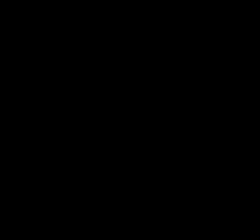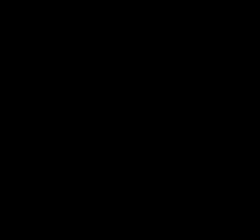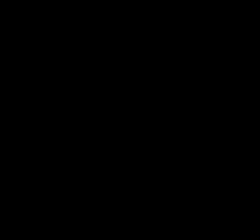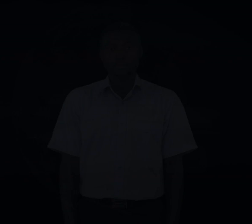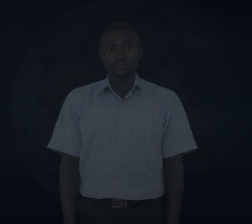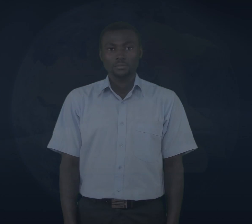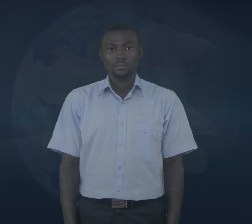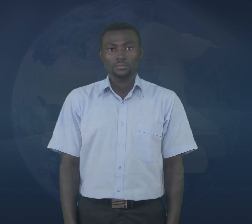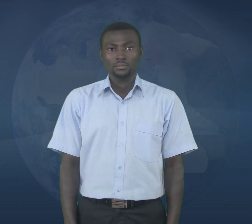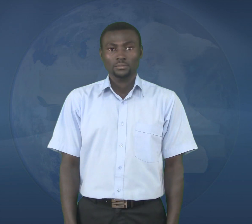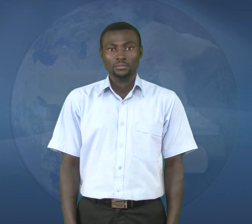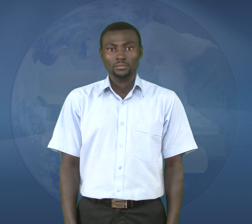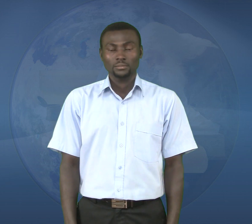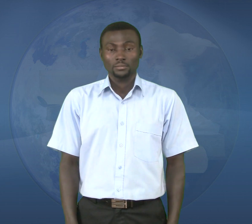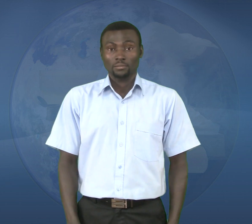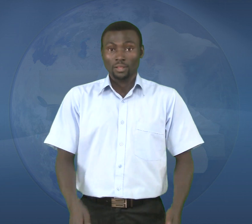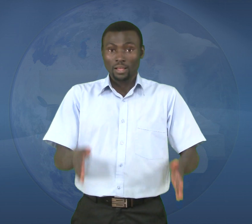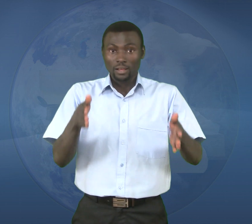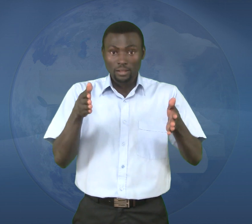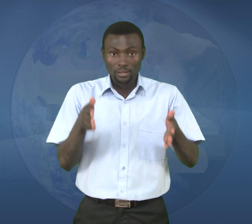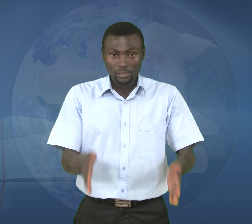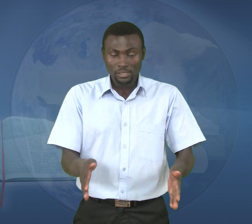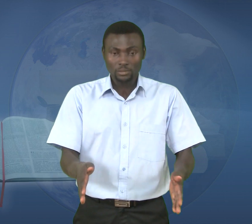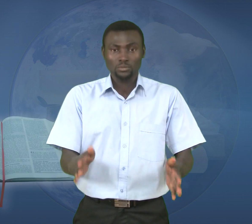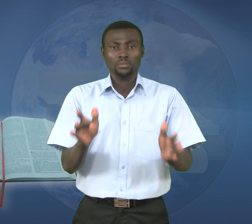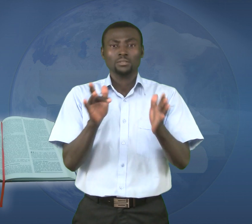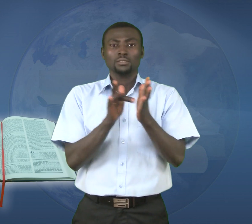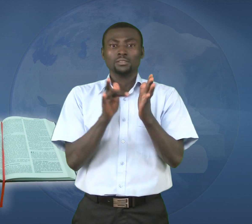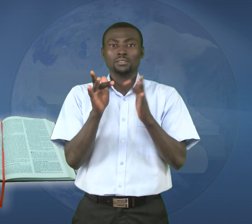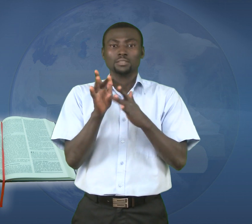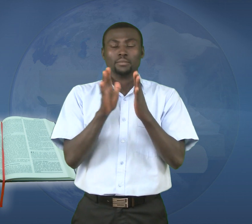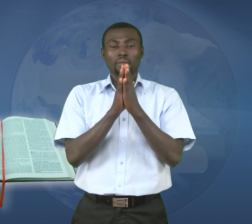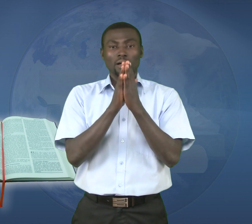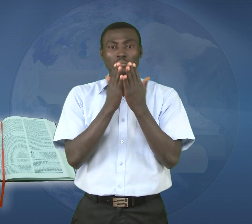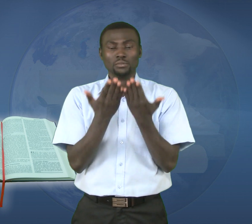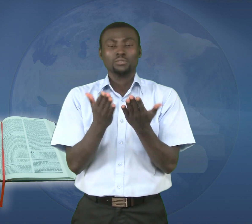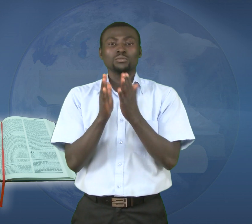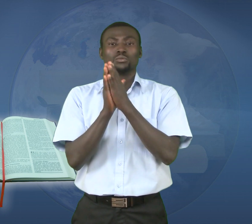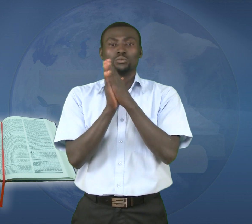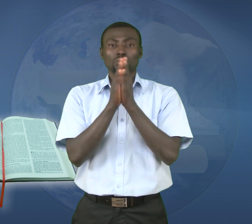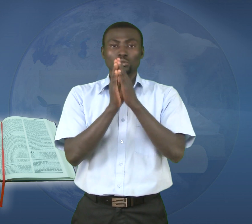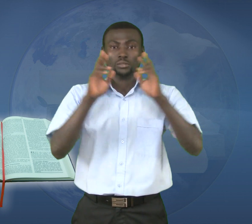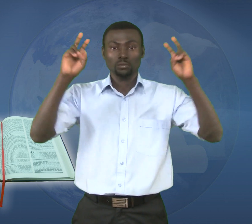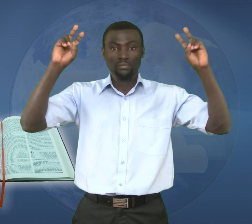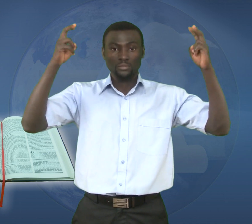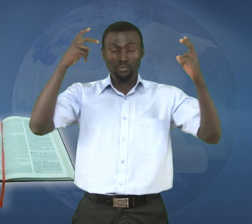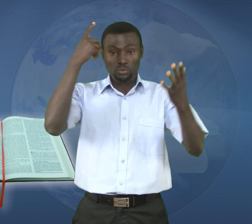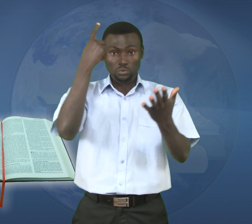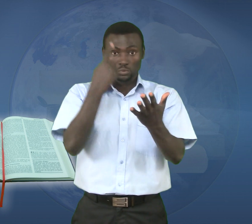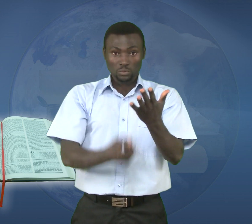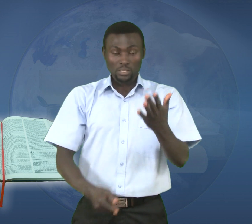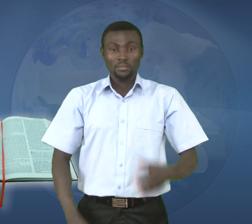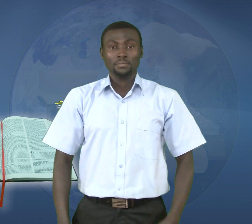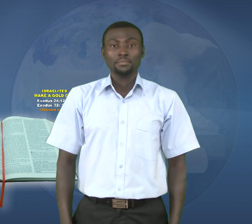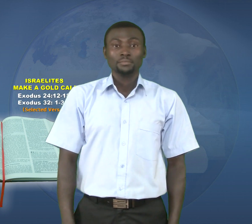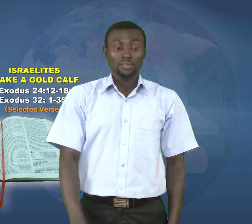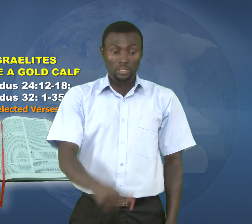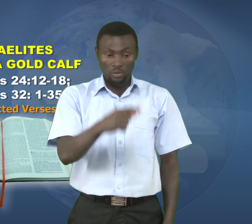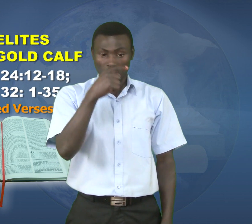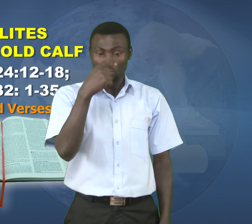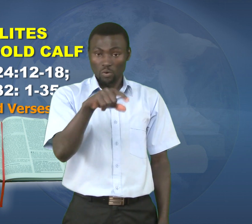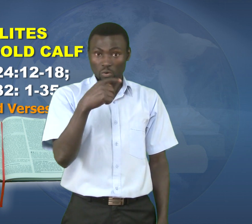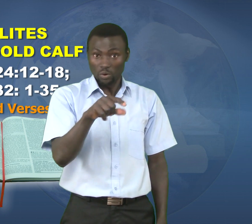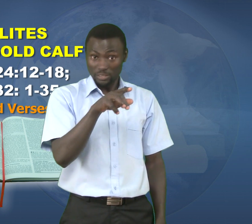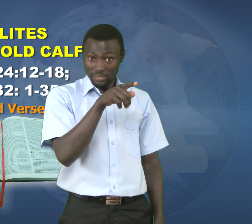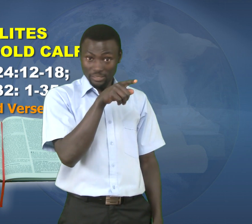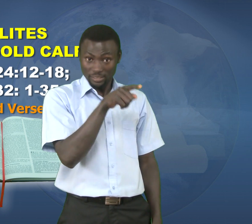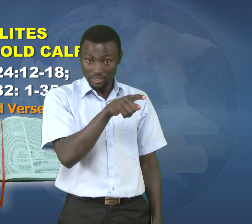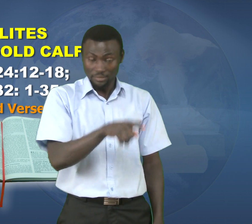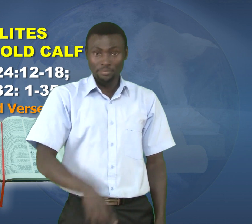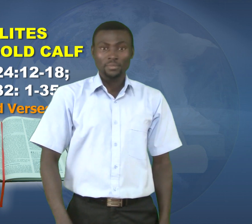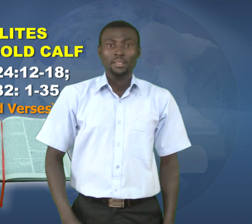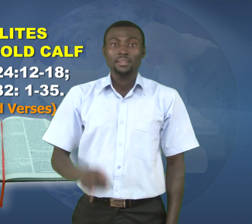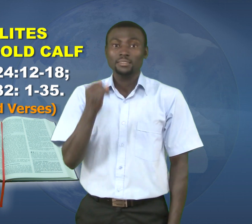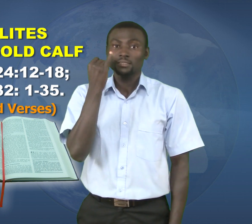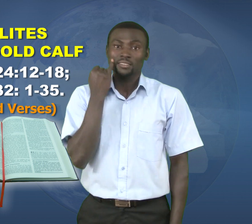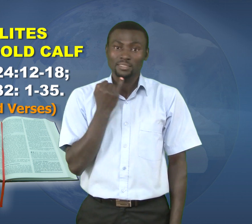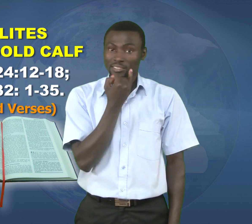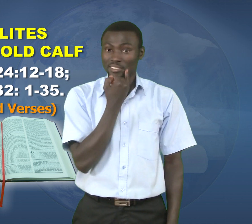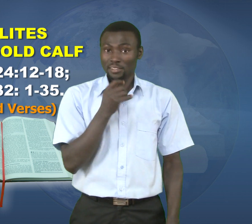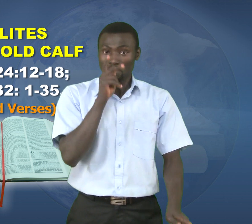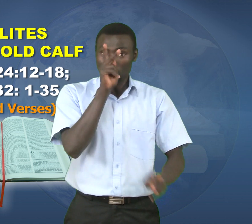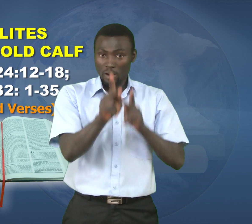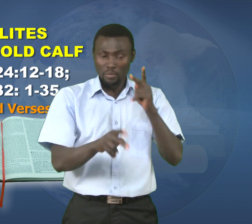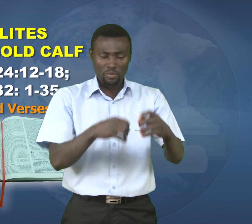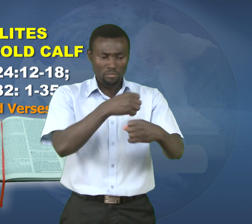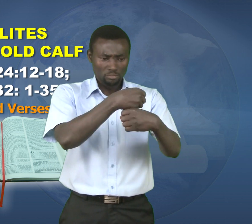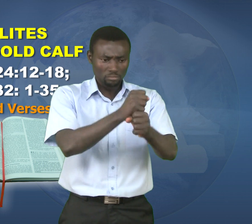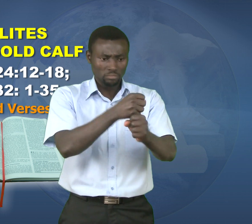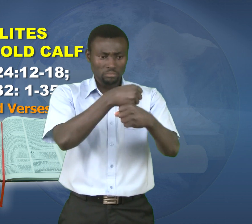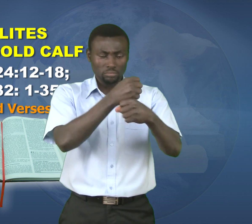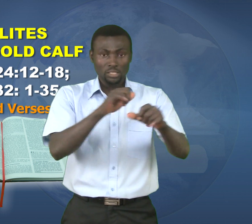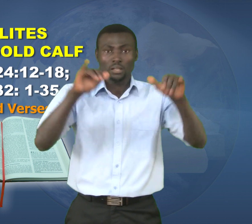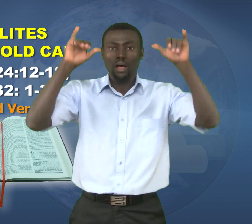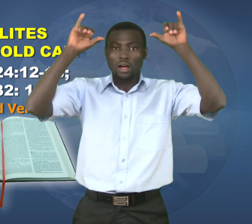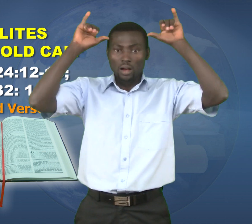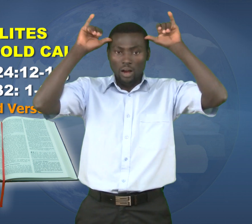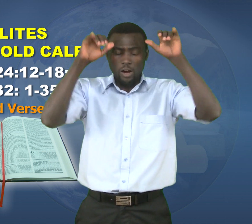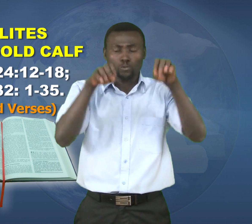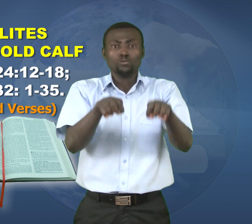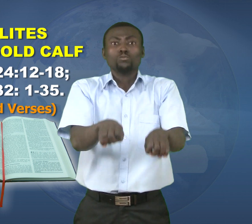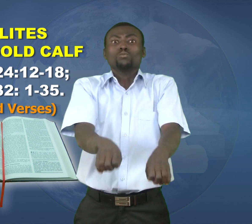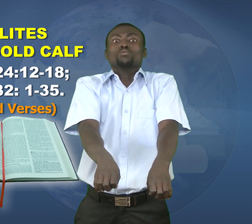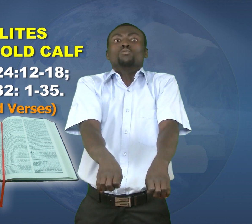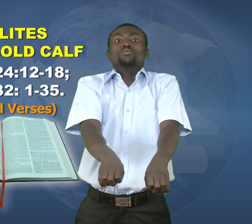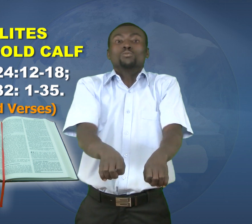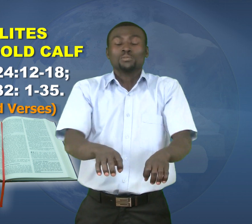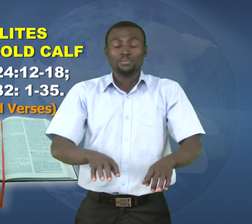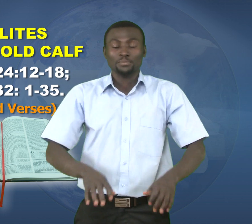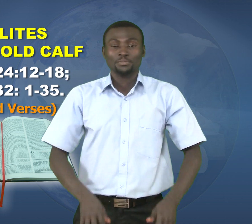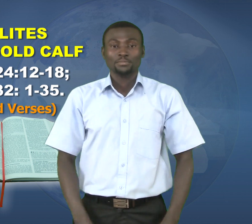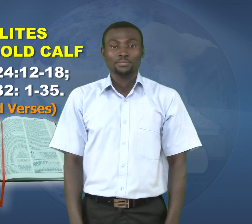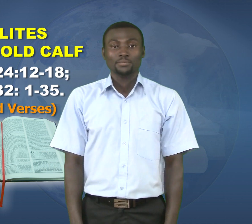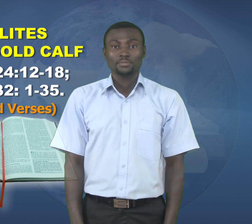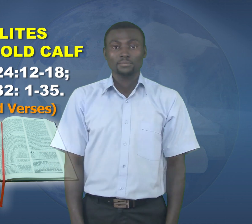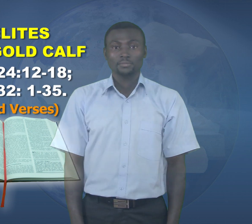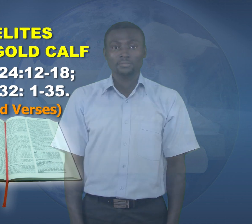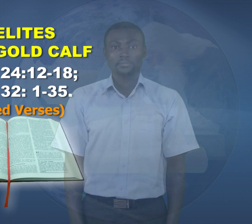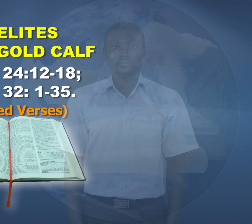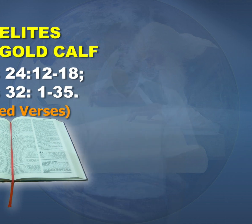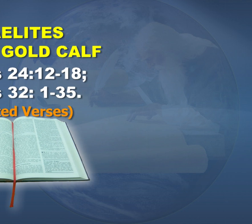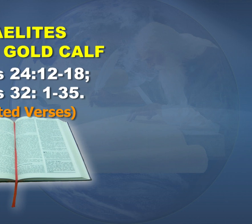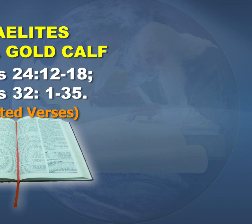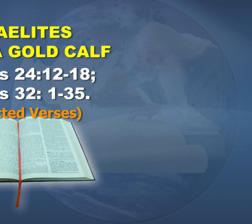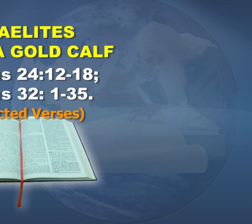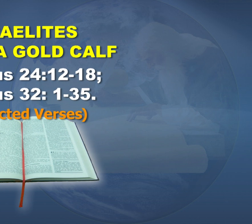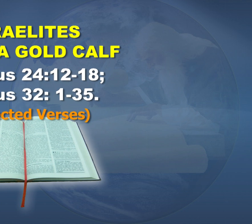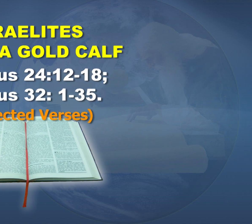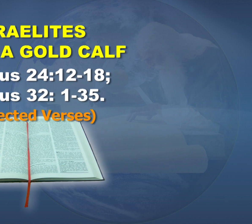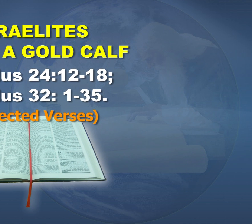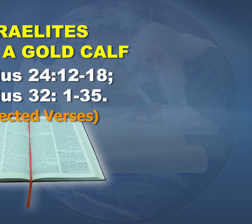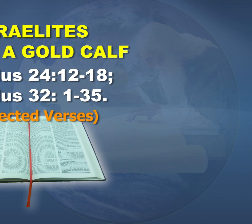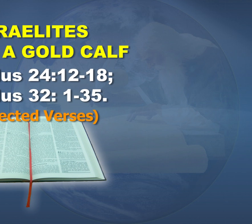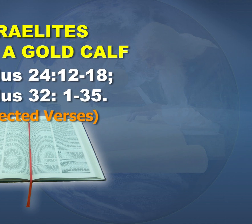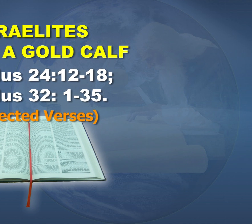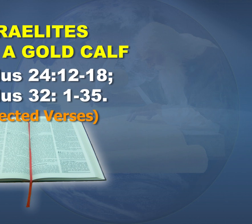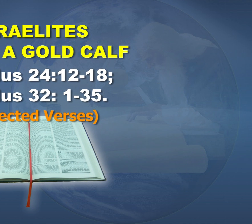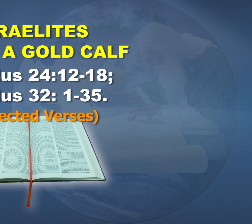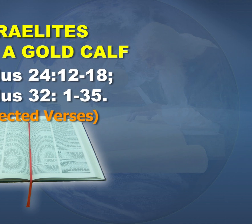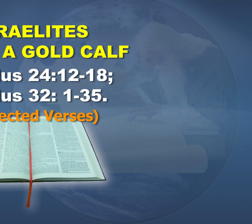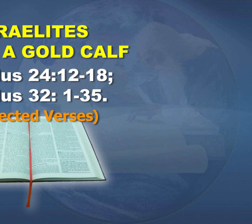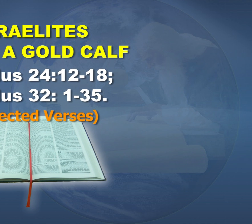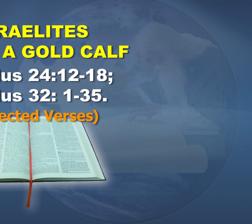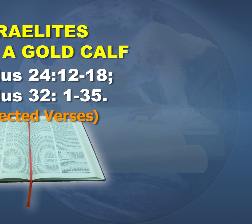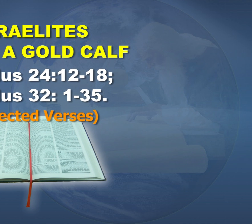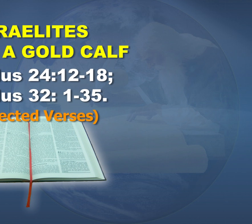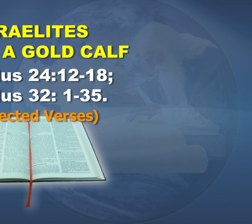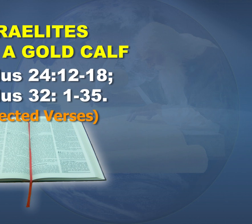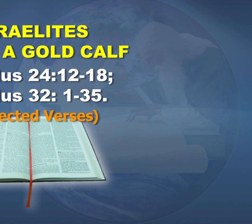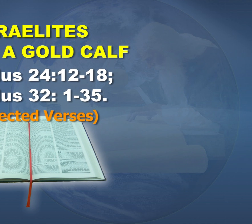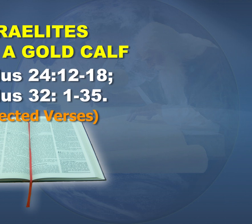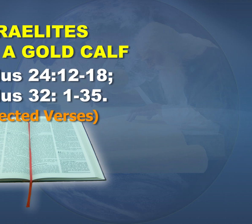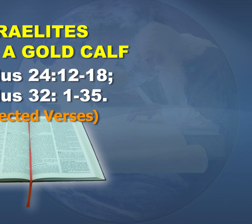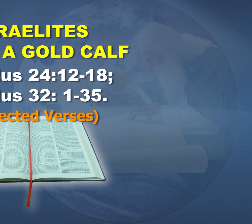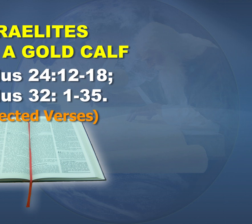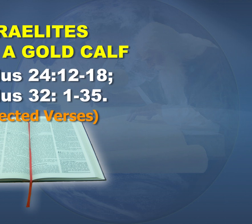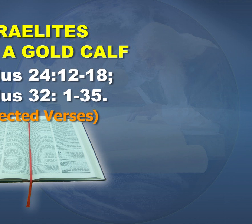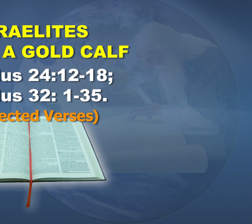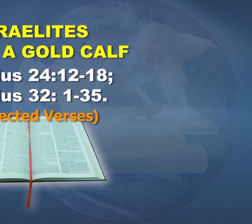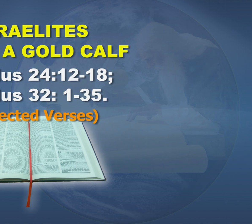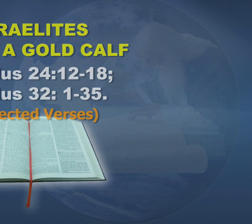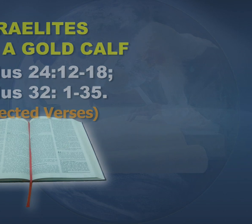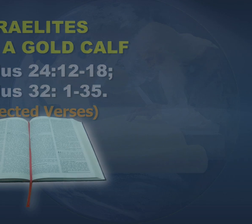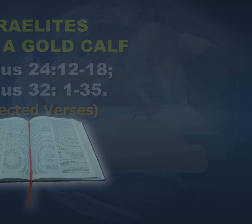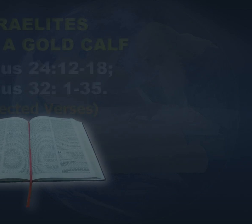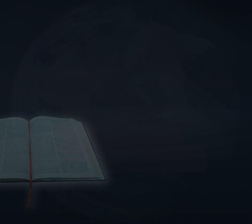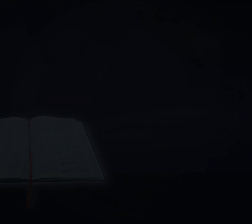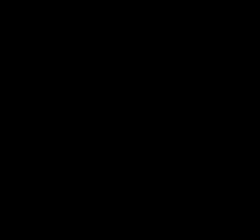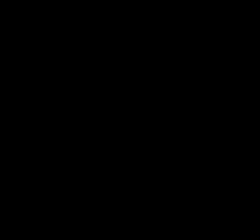Israelites make a golden calf